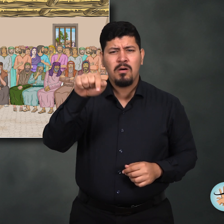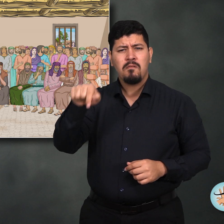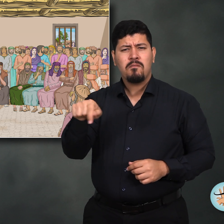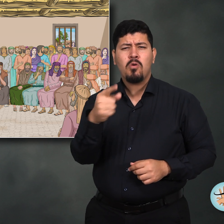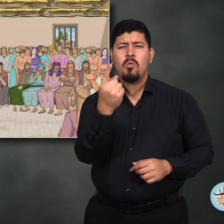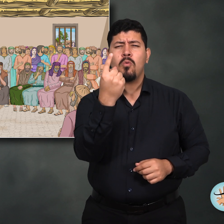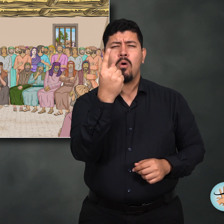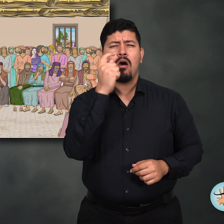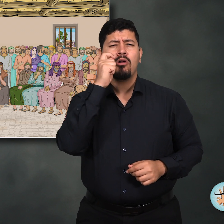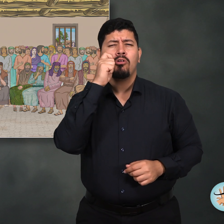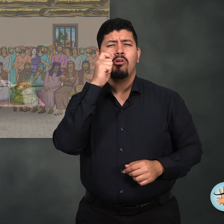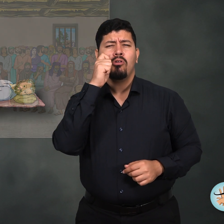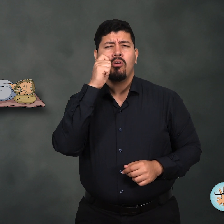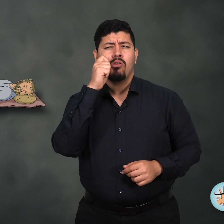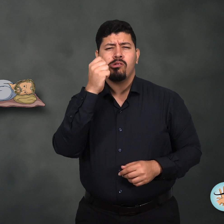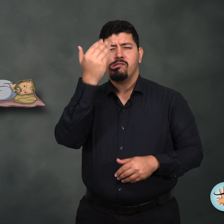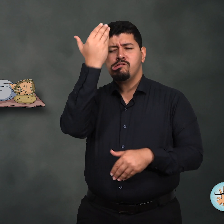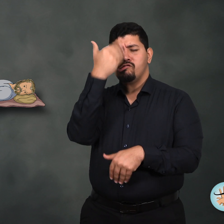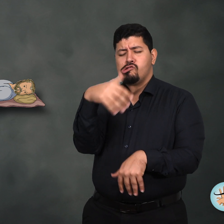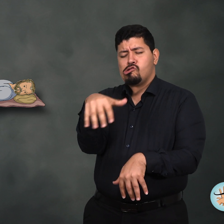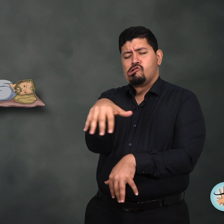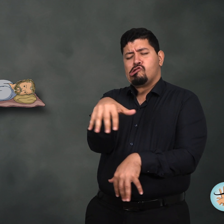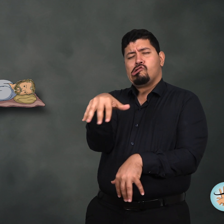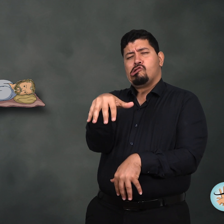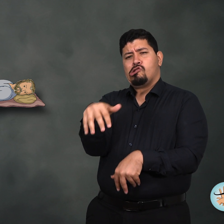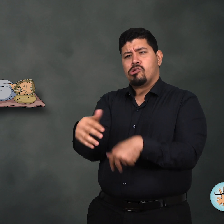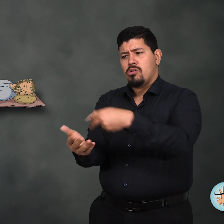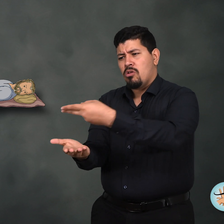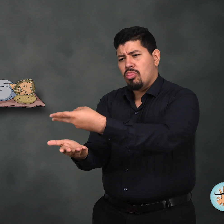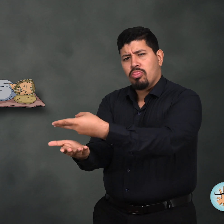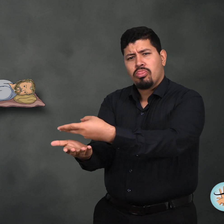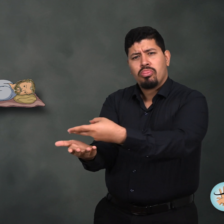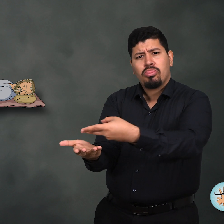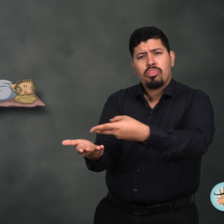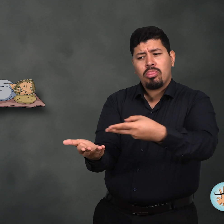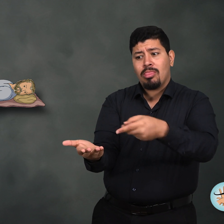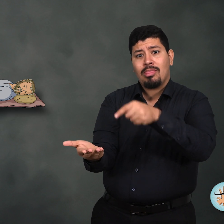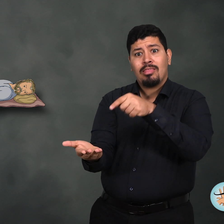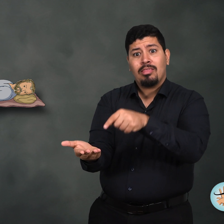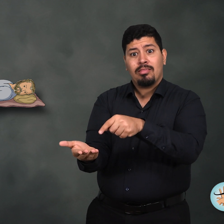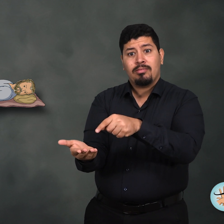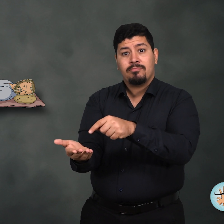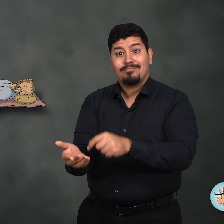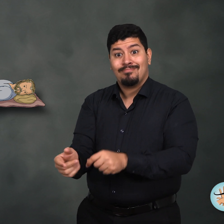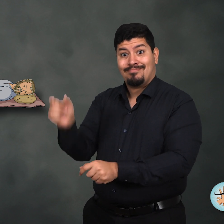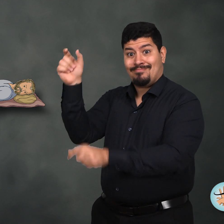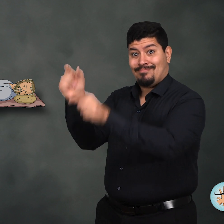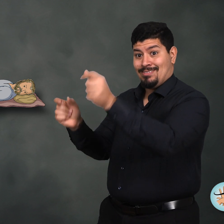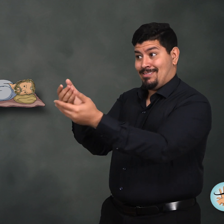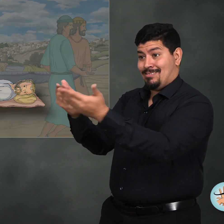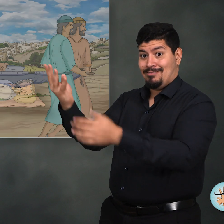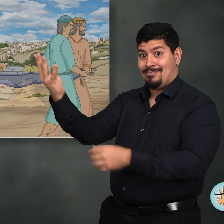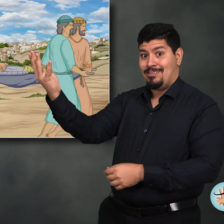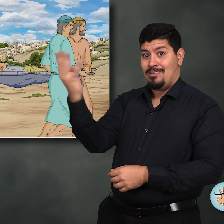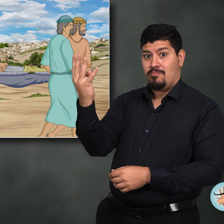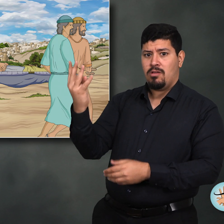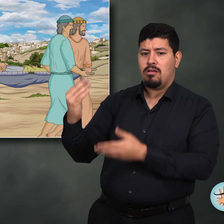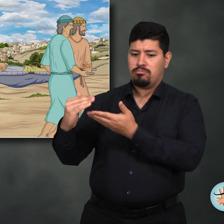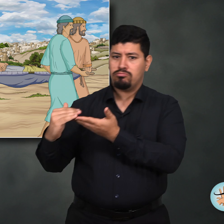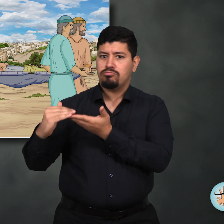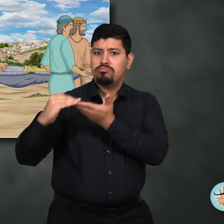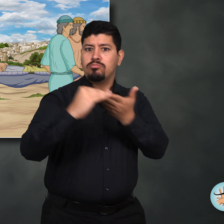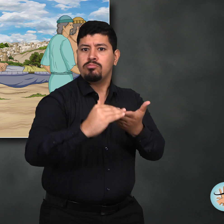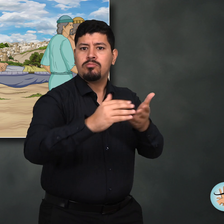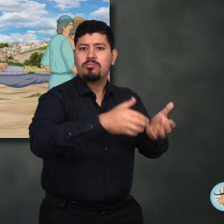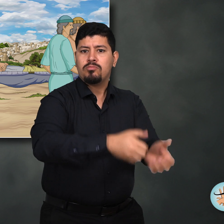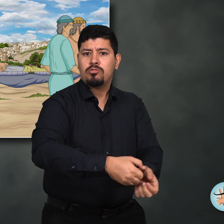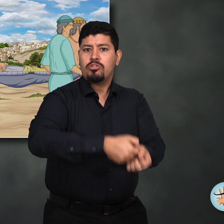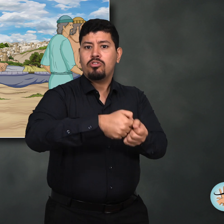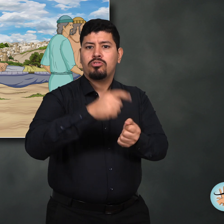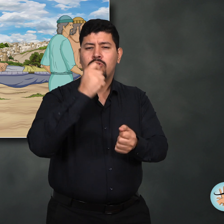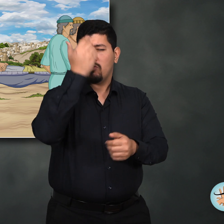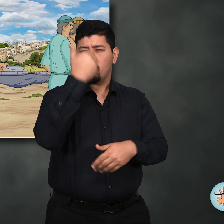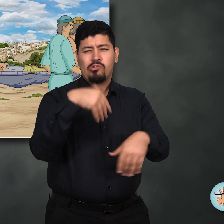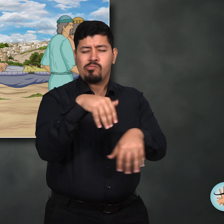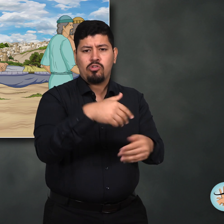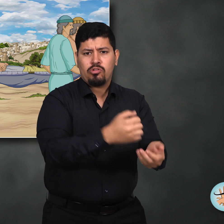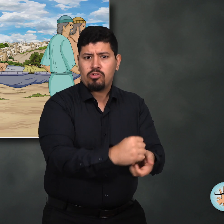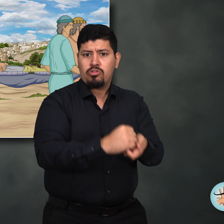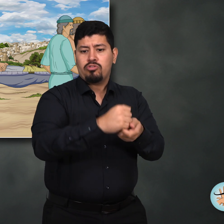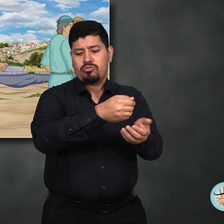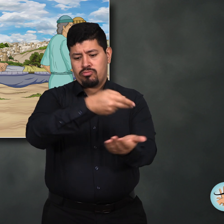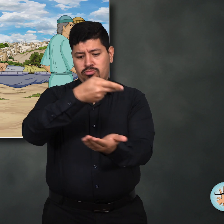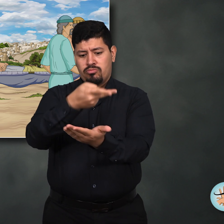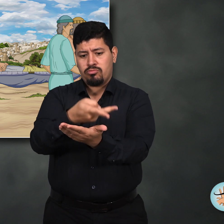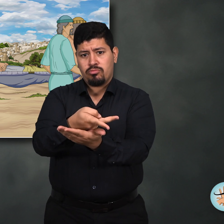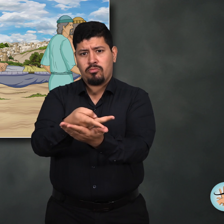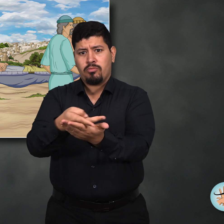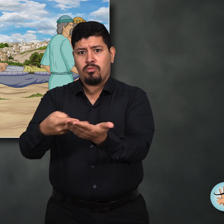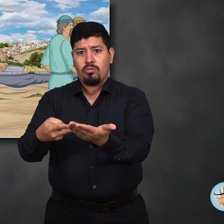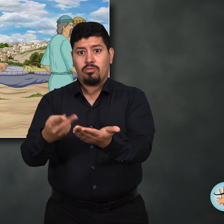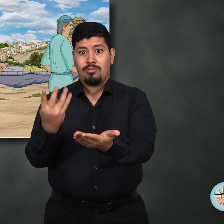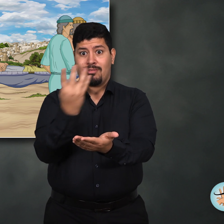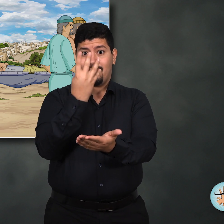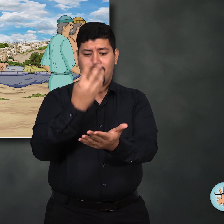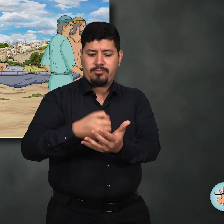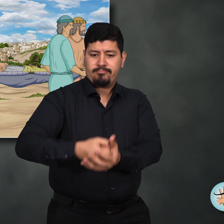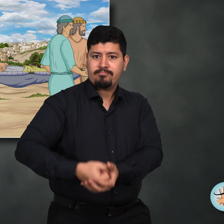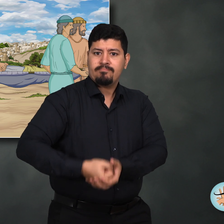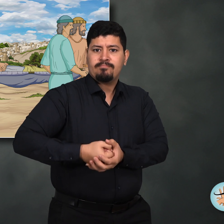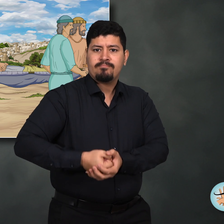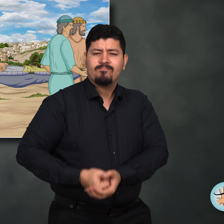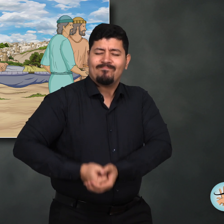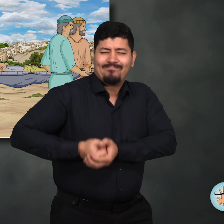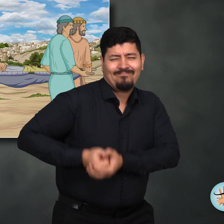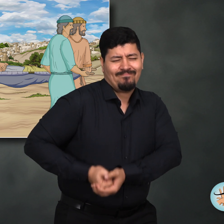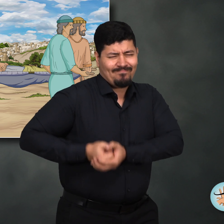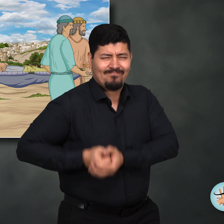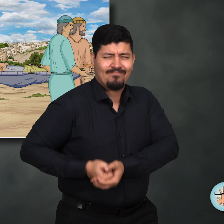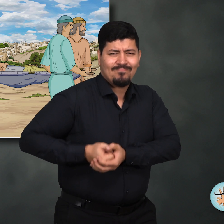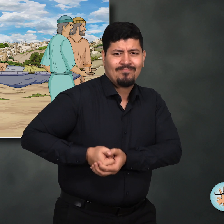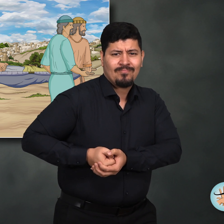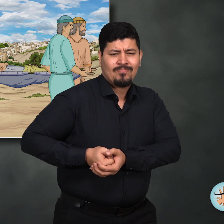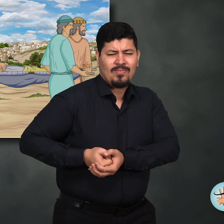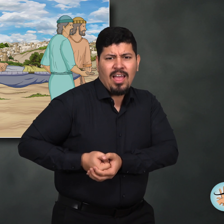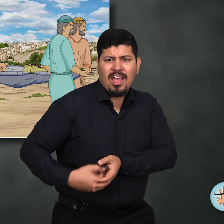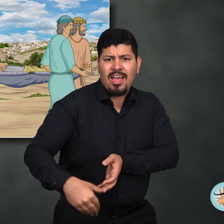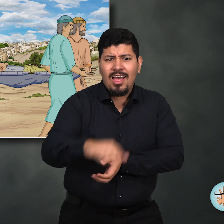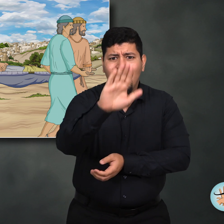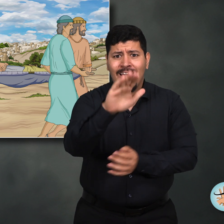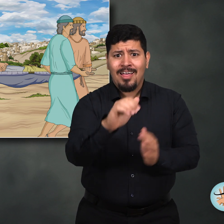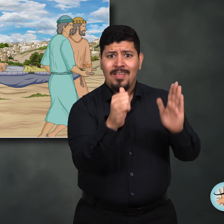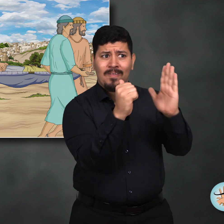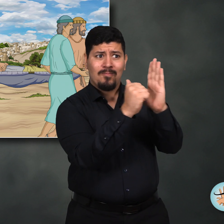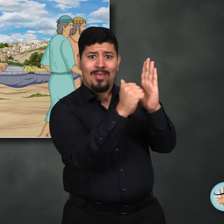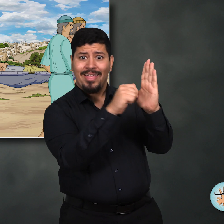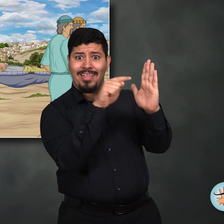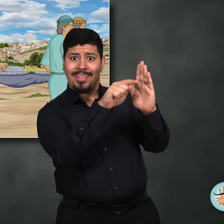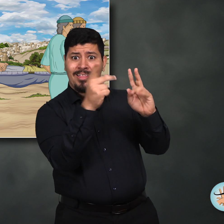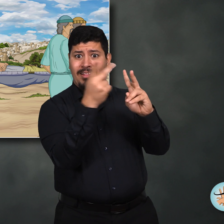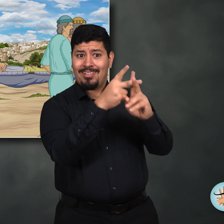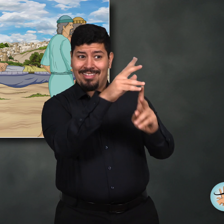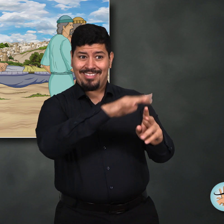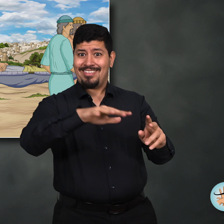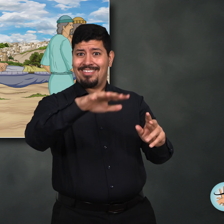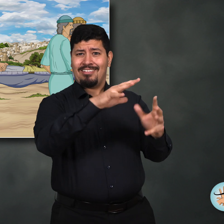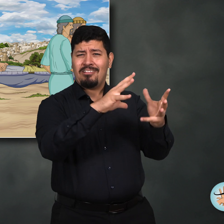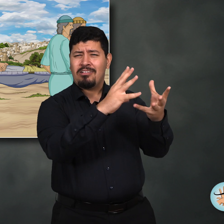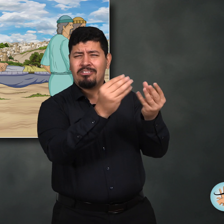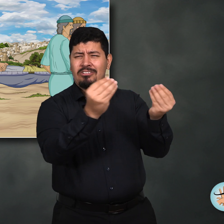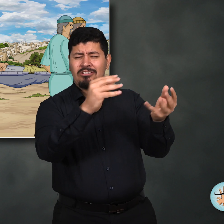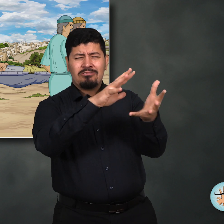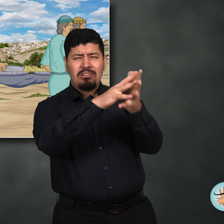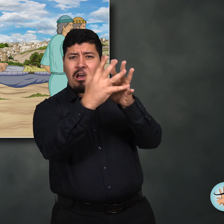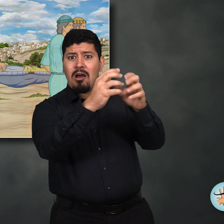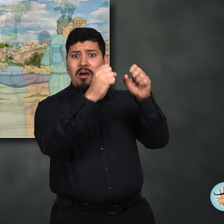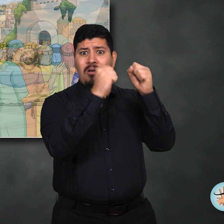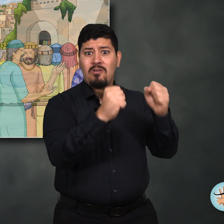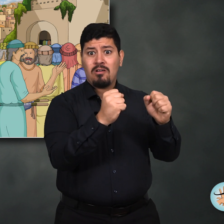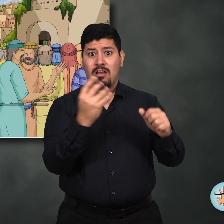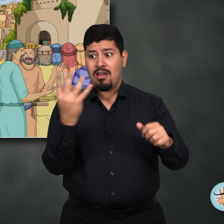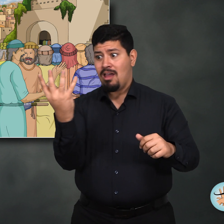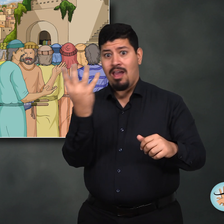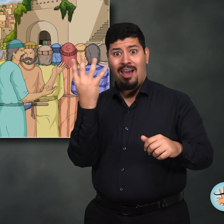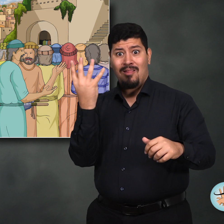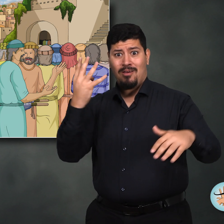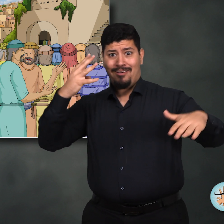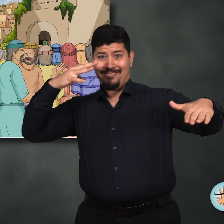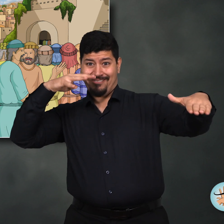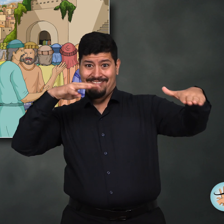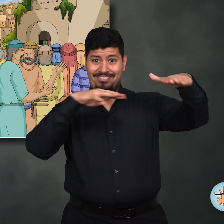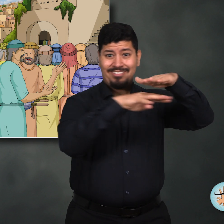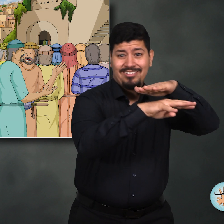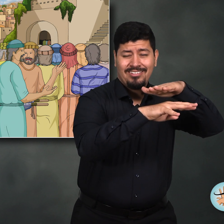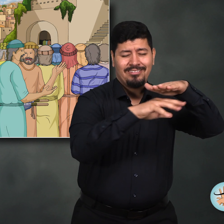Then a paralytic was brought to Him, carried by four men.